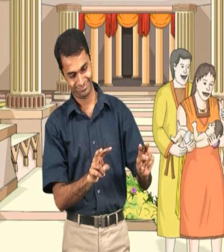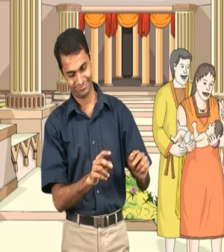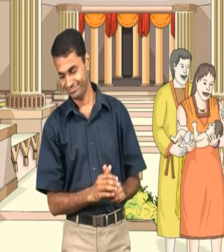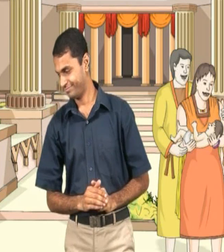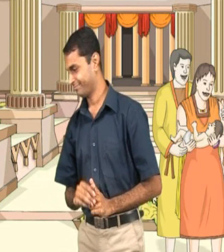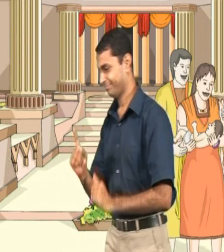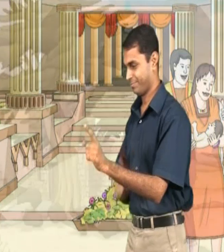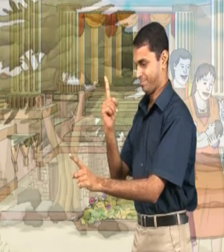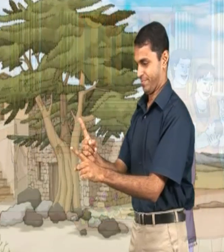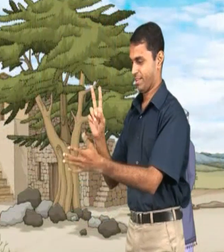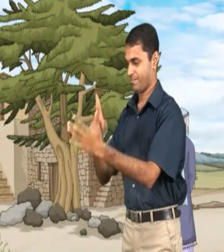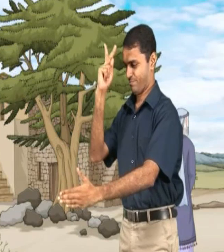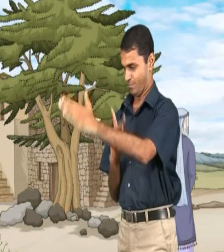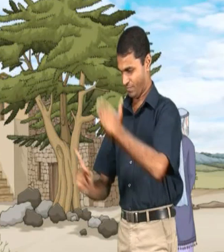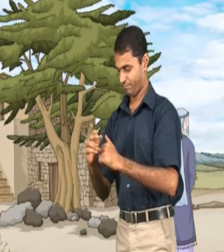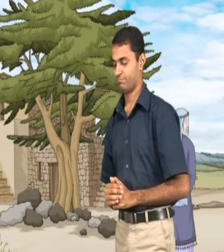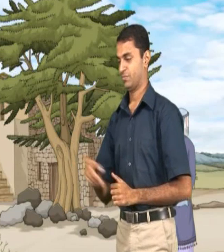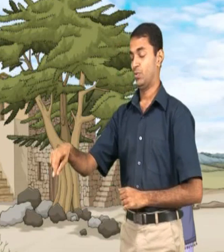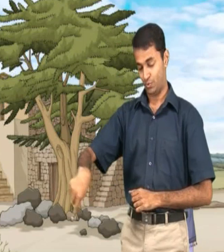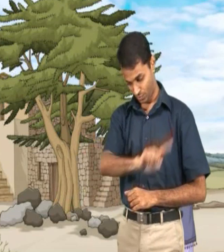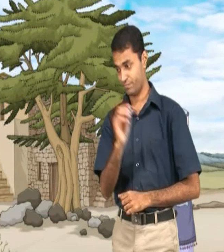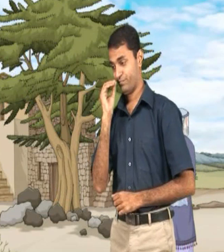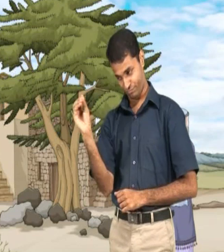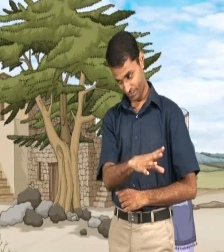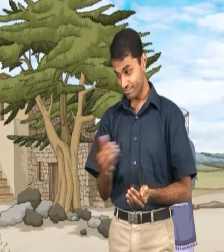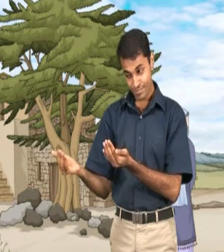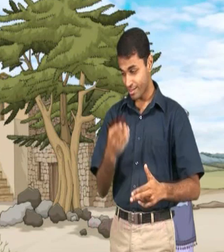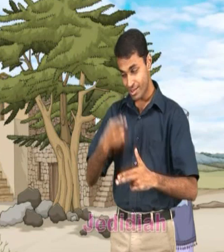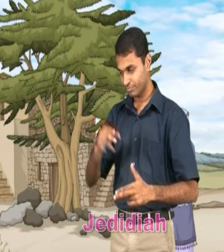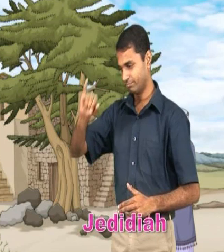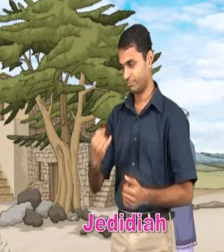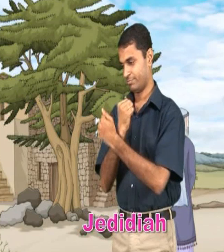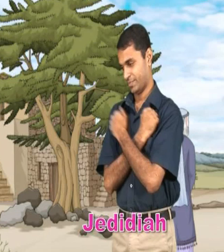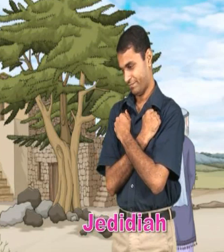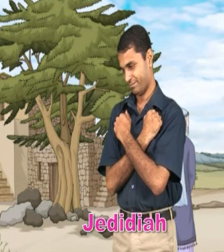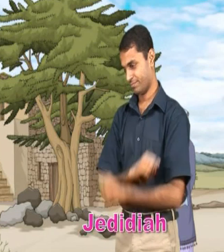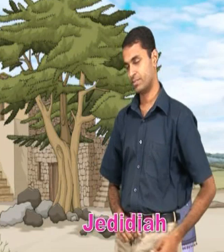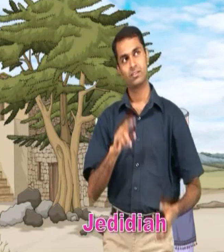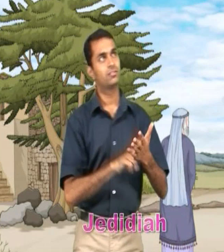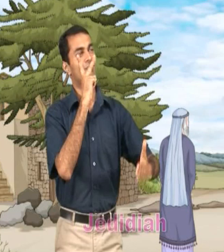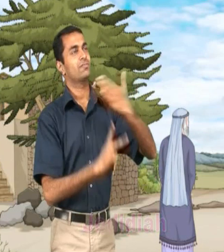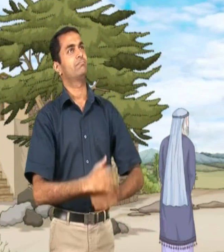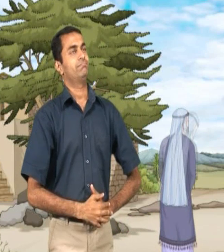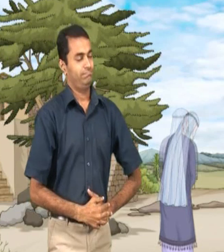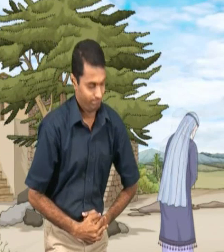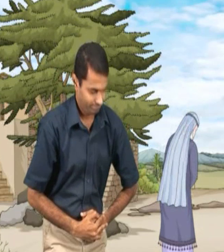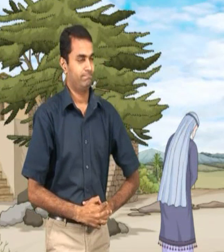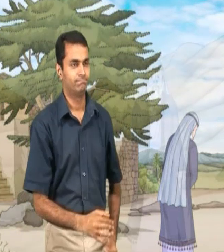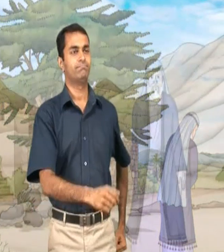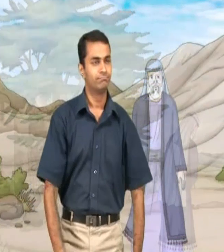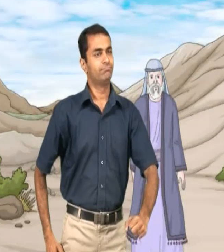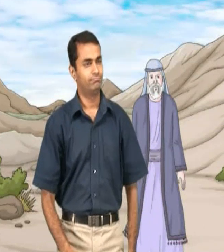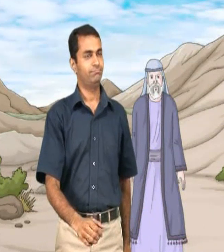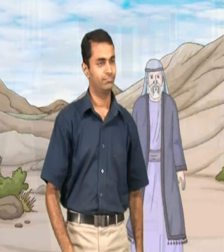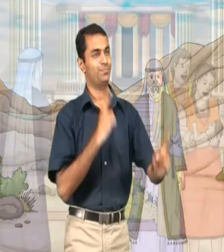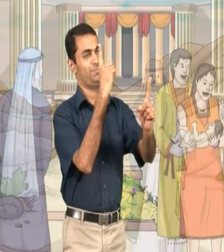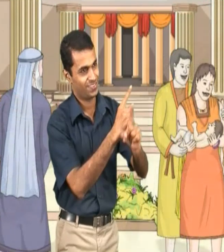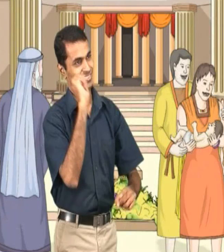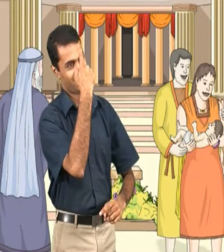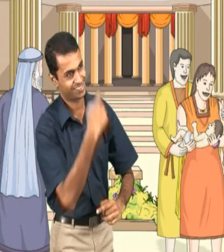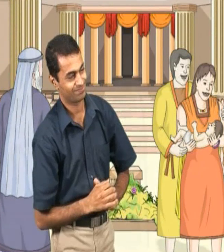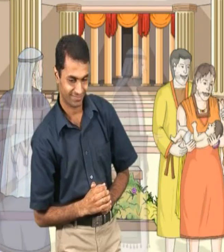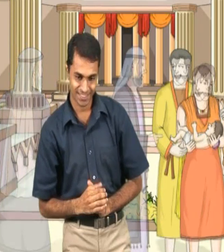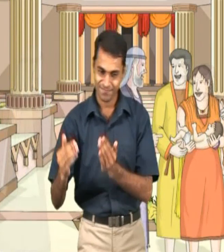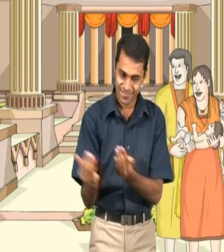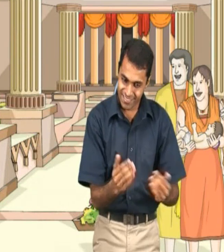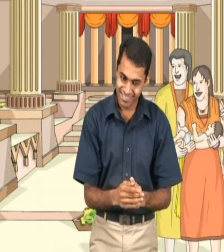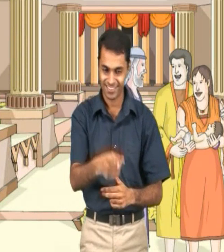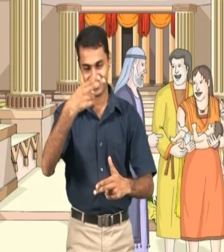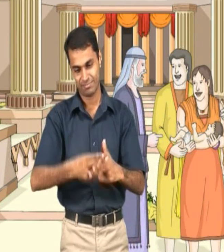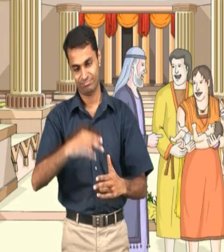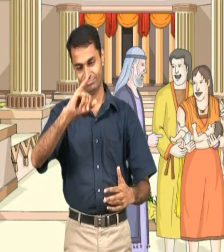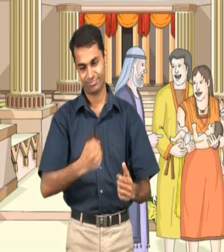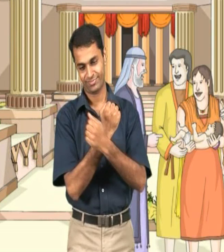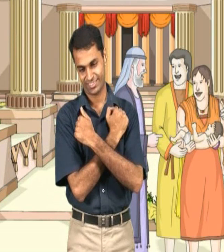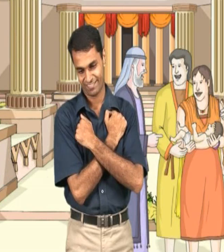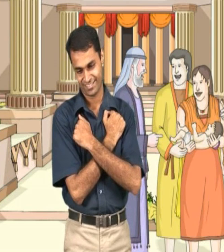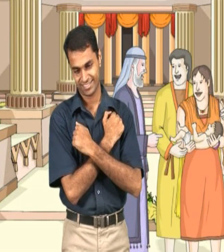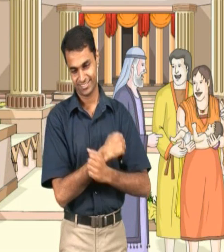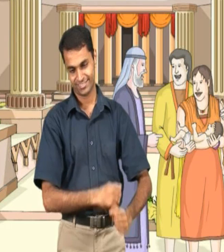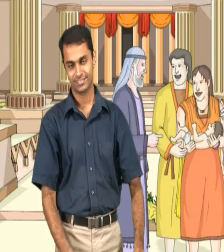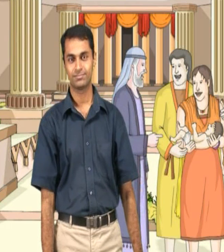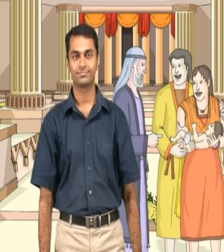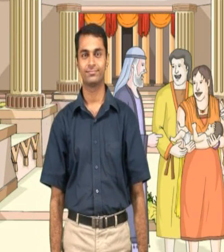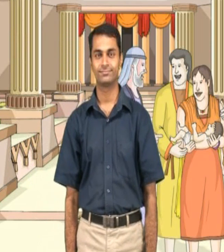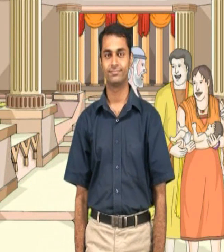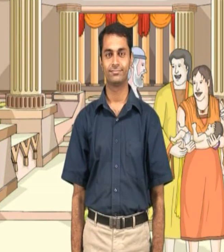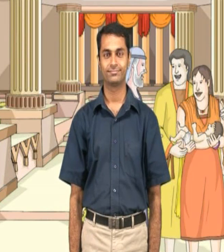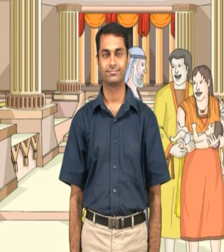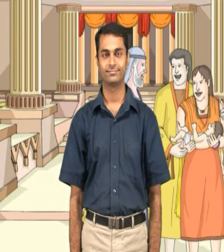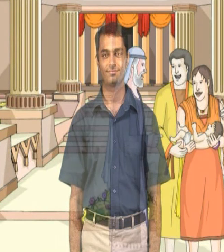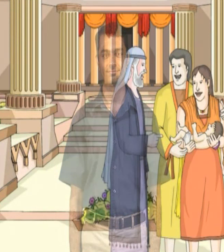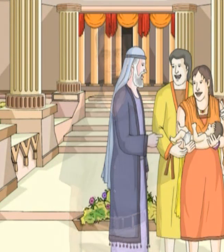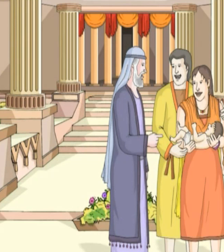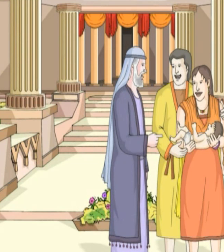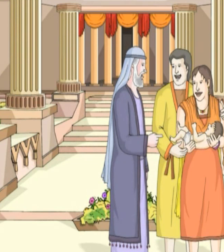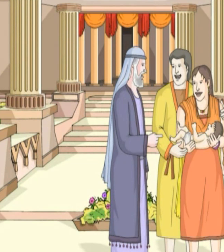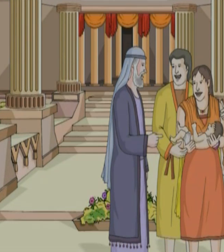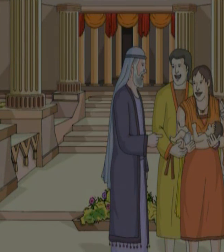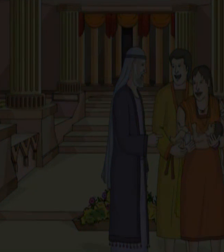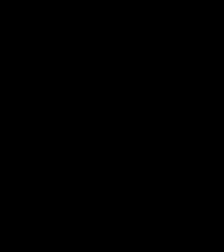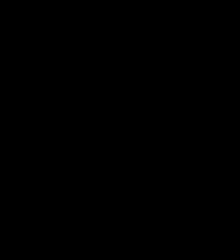Now the LORD loved the child and sent word through Nathan the prophet to name him Jedidiah because the LORD loved him.